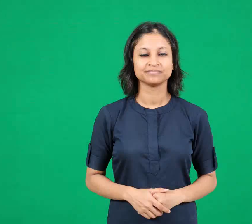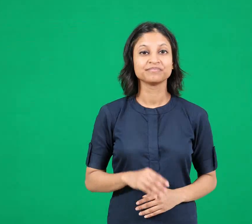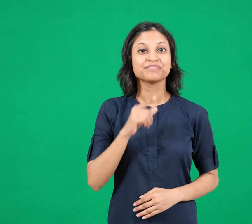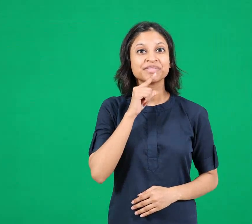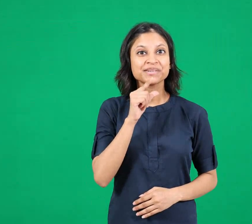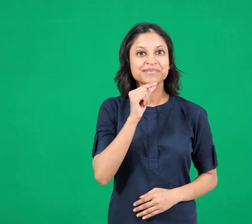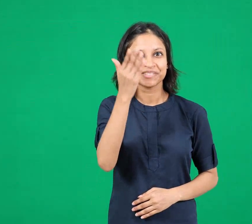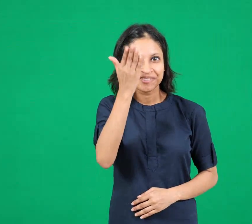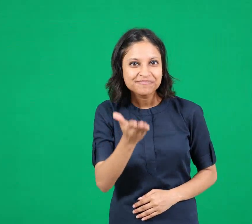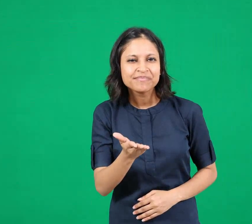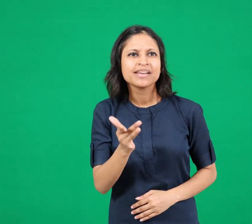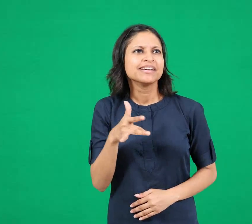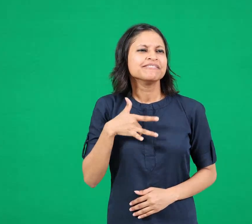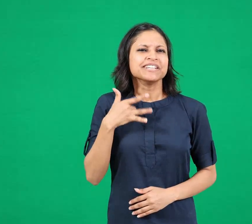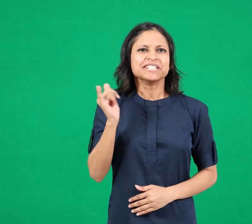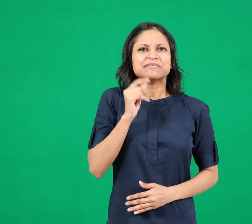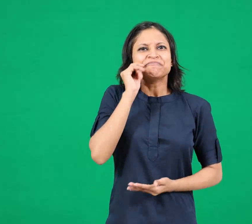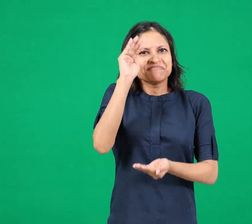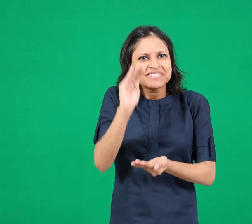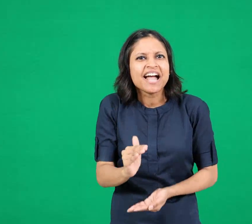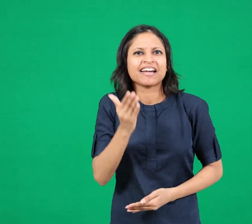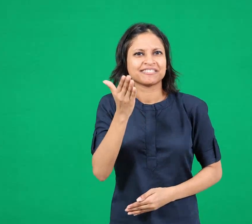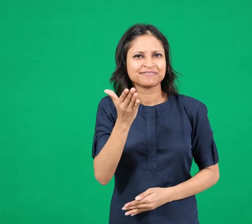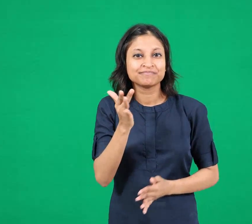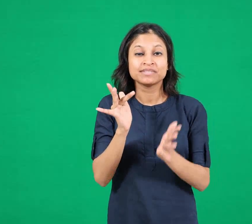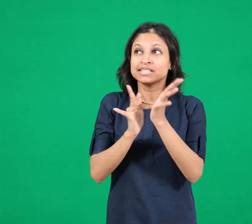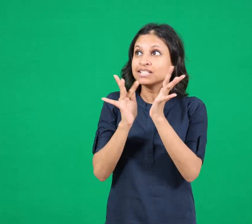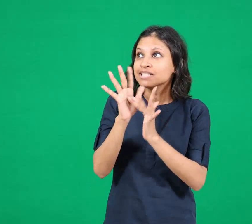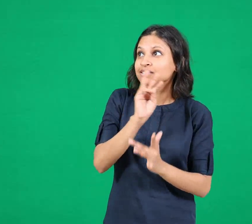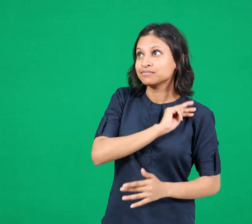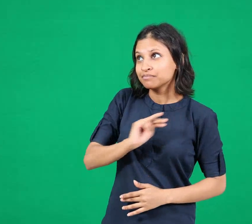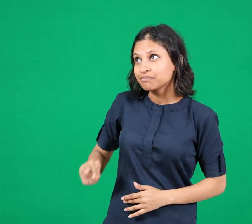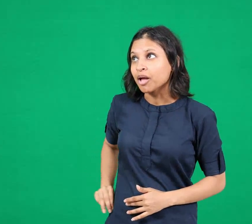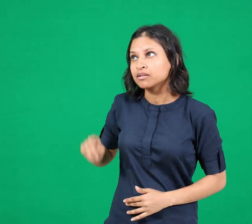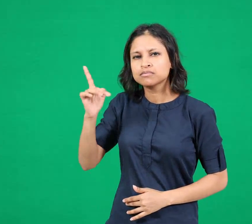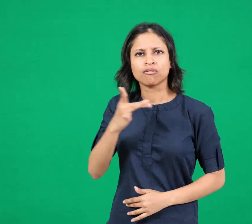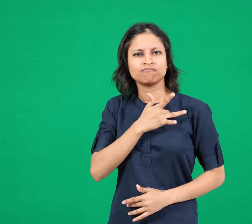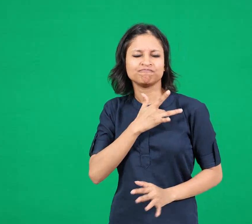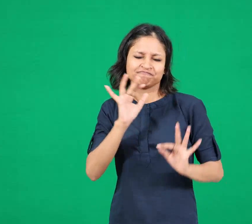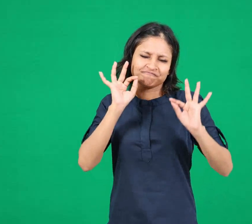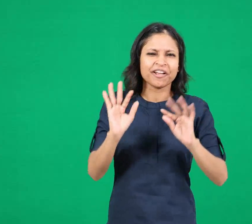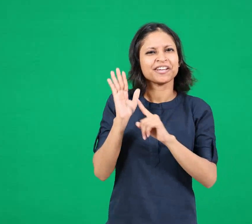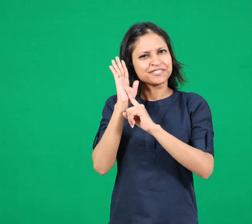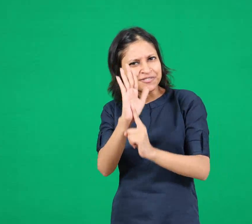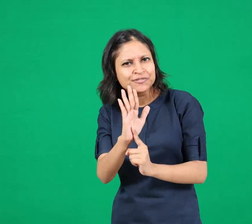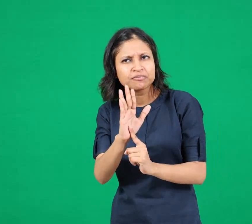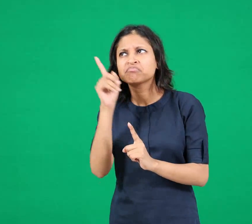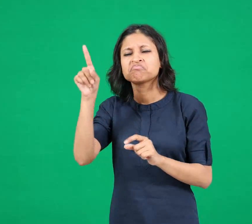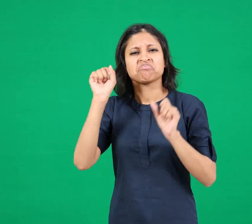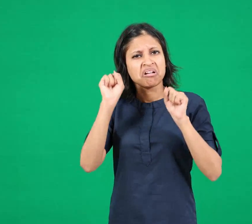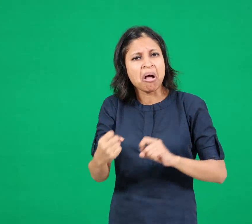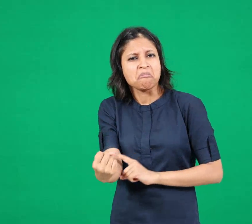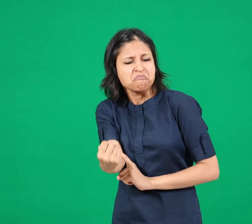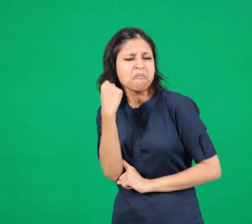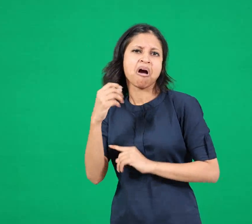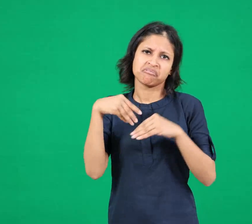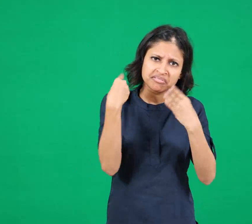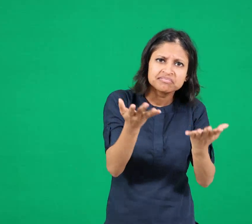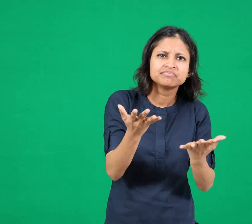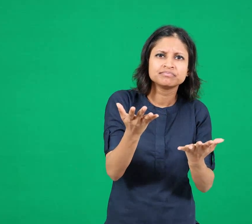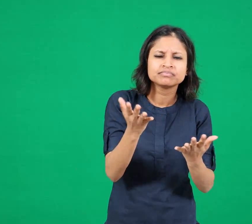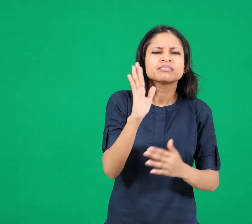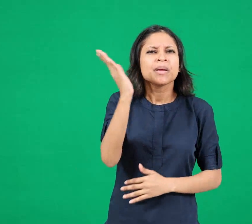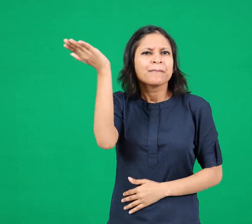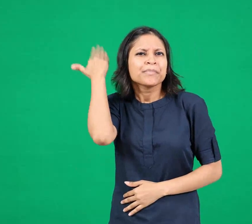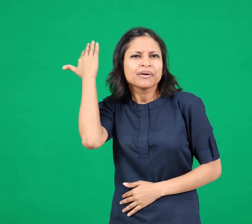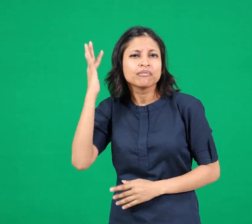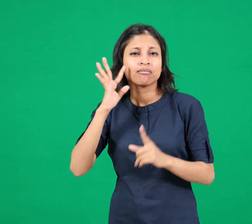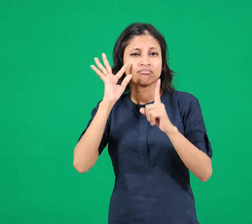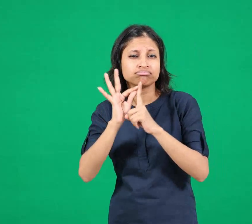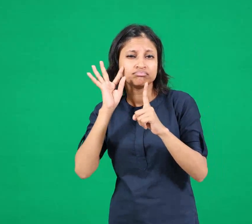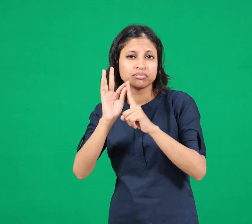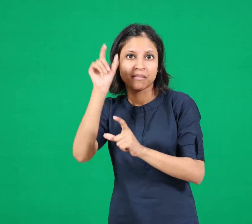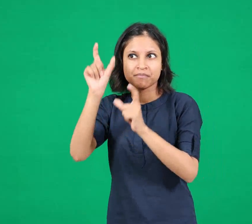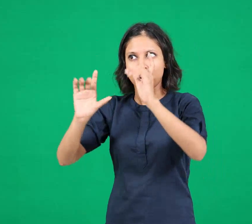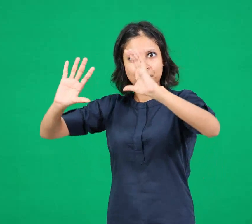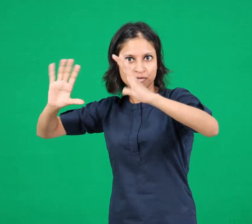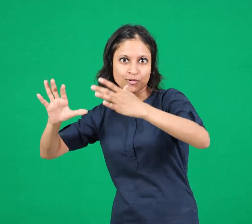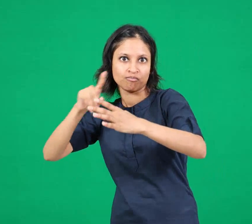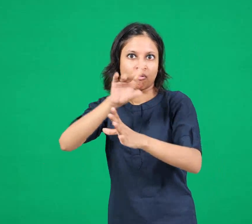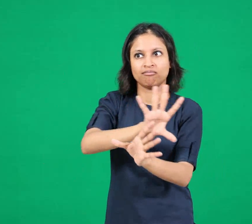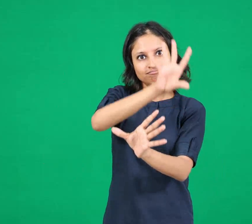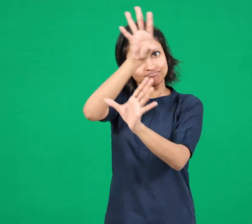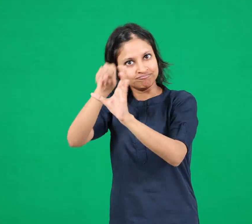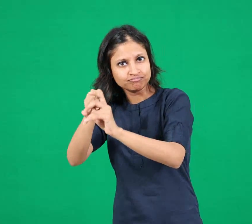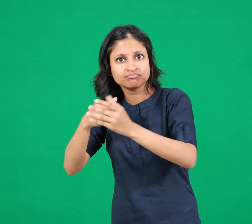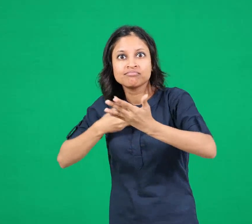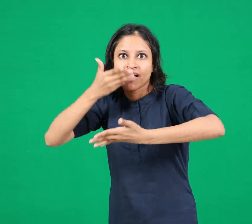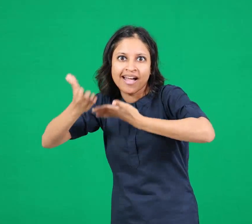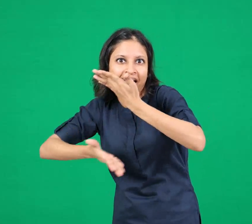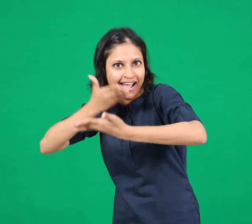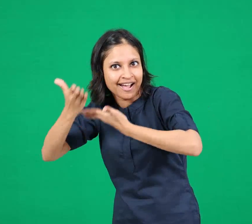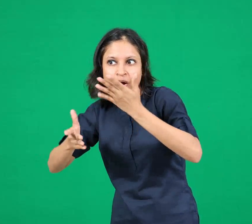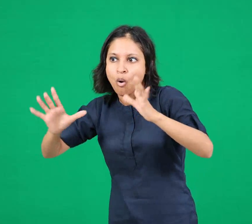You therefore, my child, be strong in the grace that is in Christ Jesus.